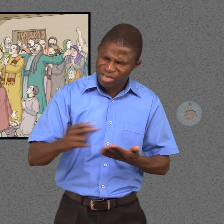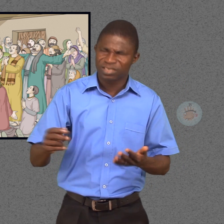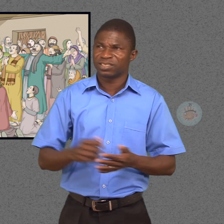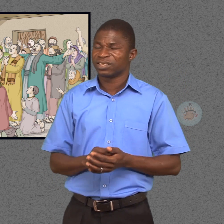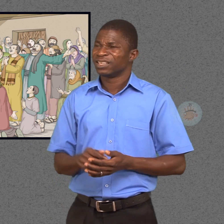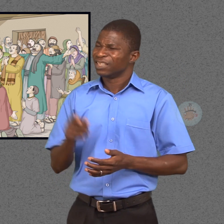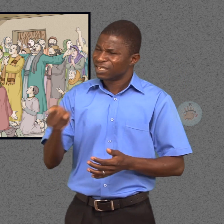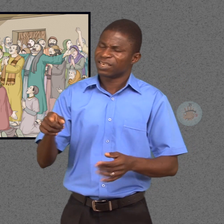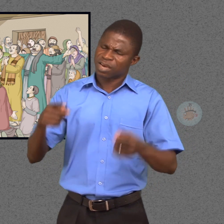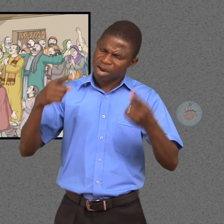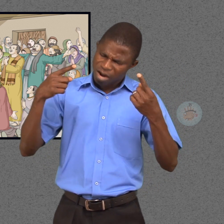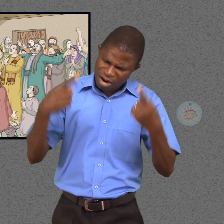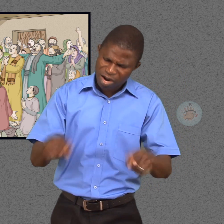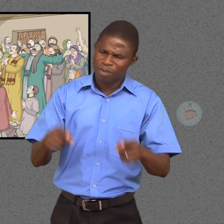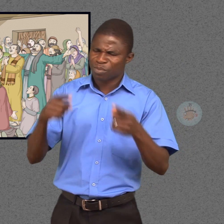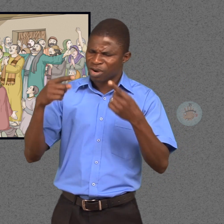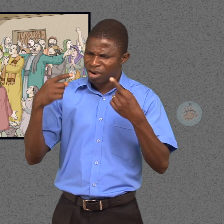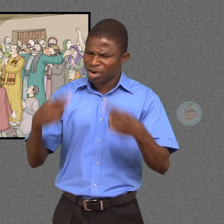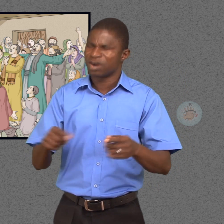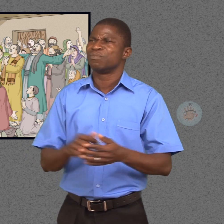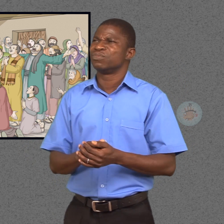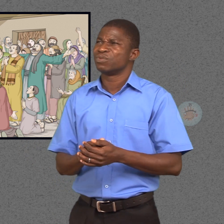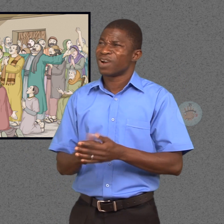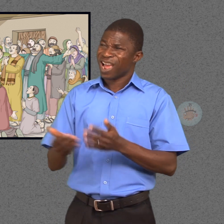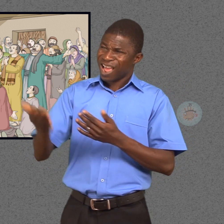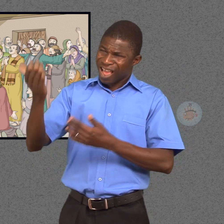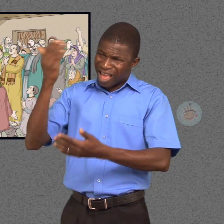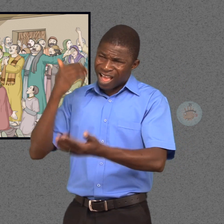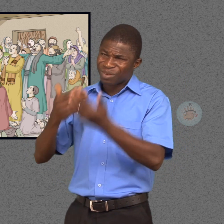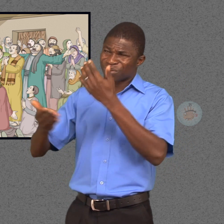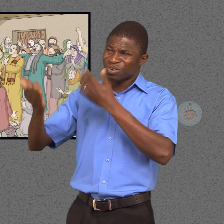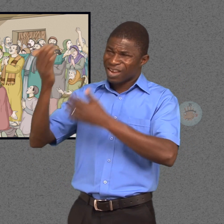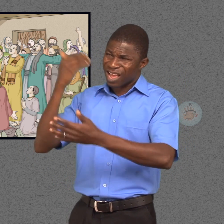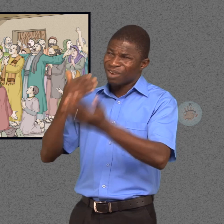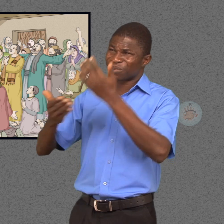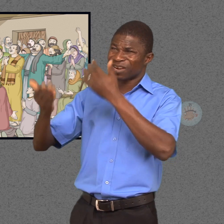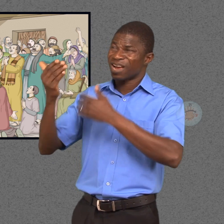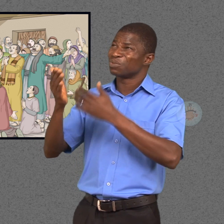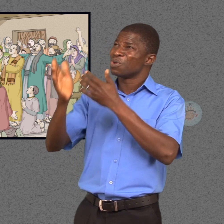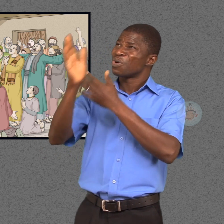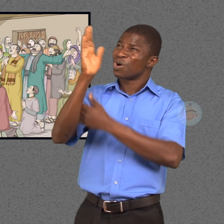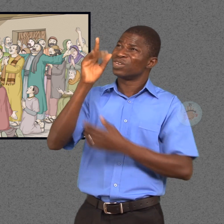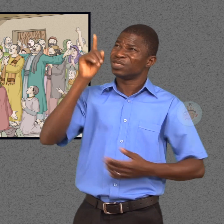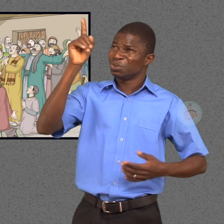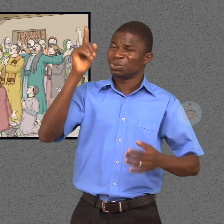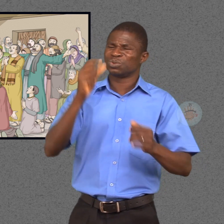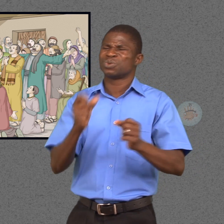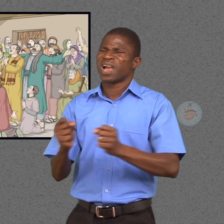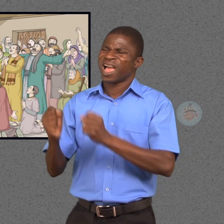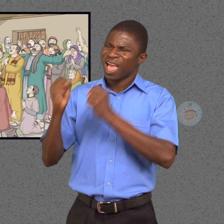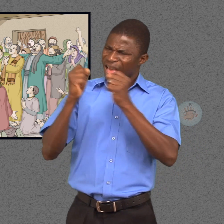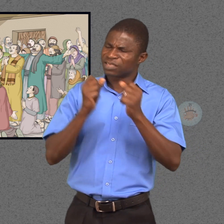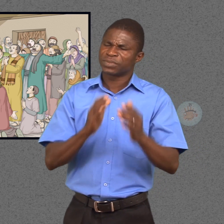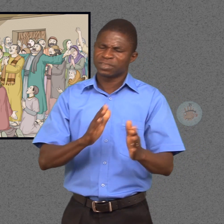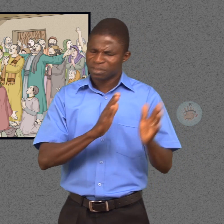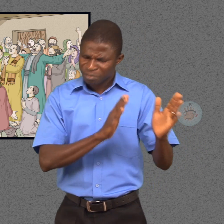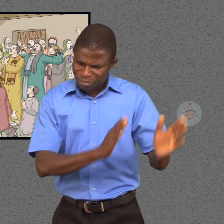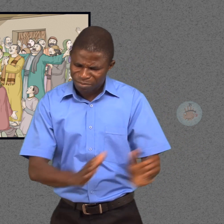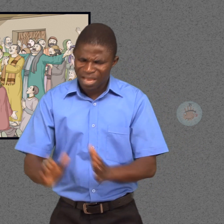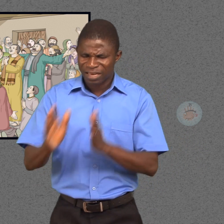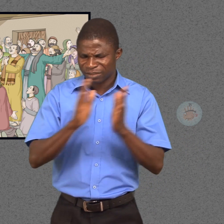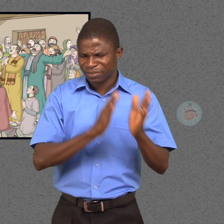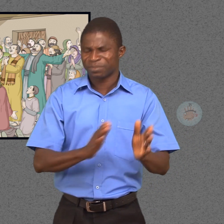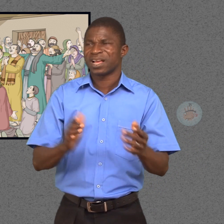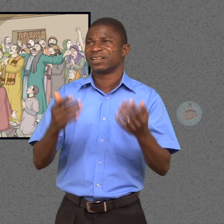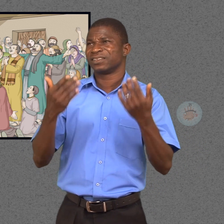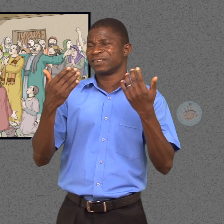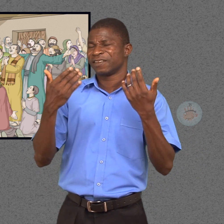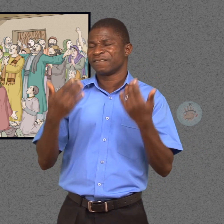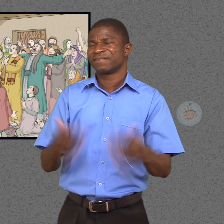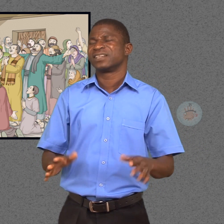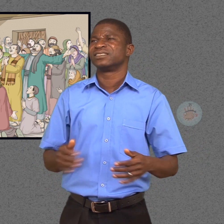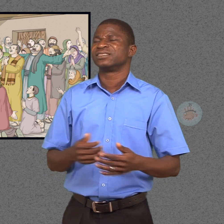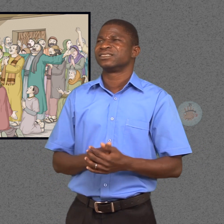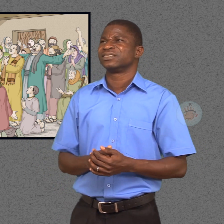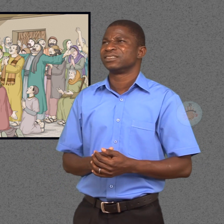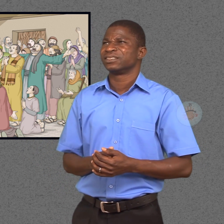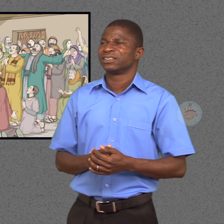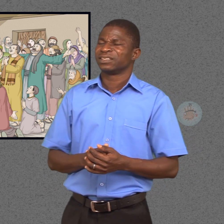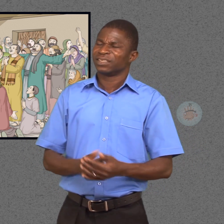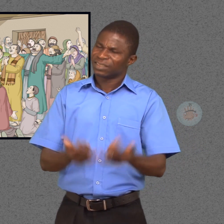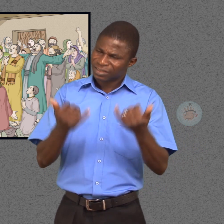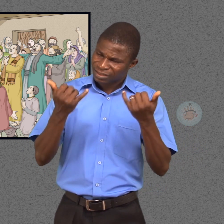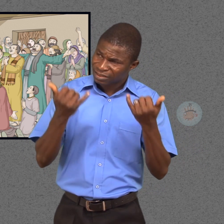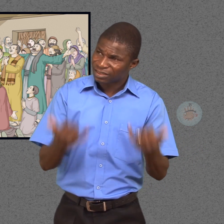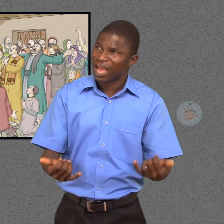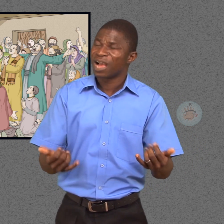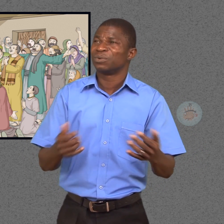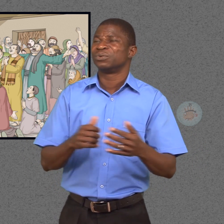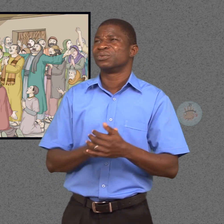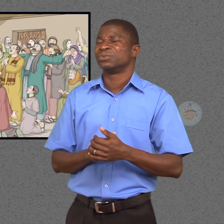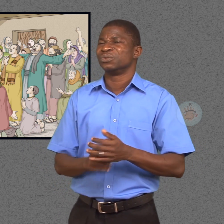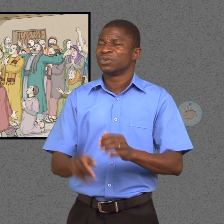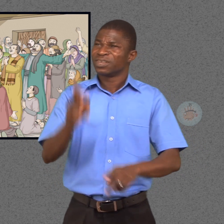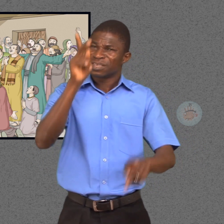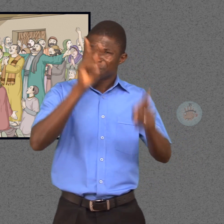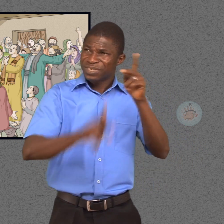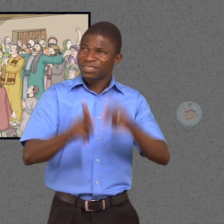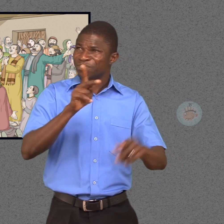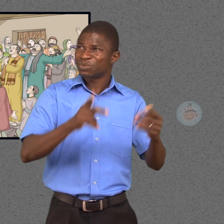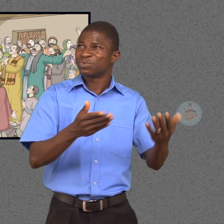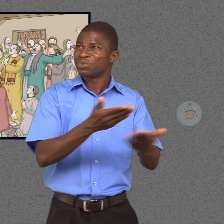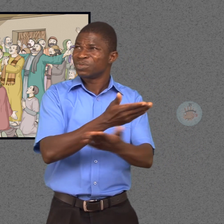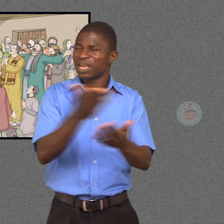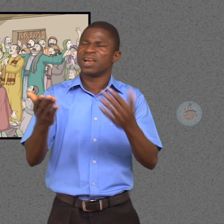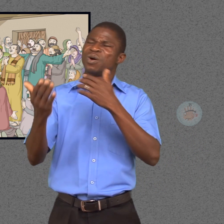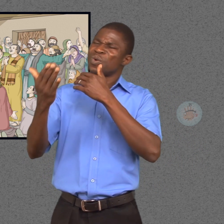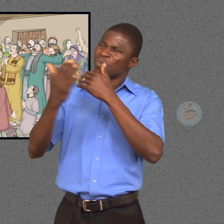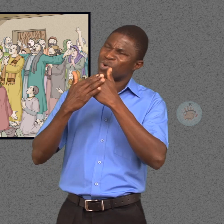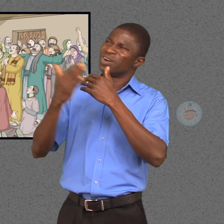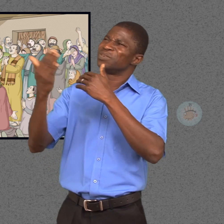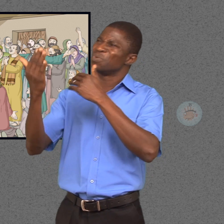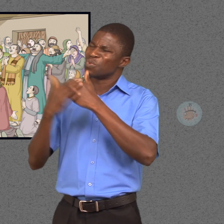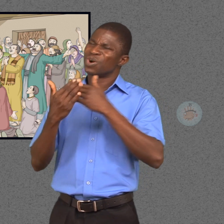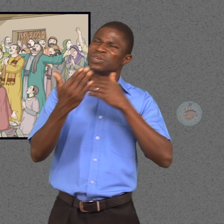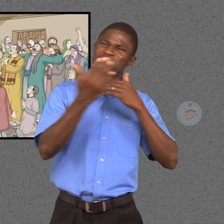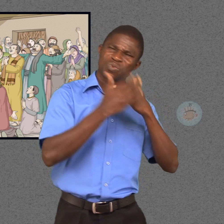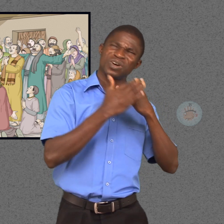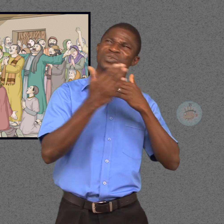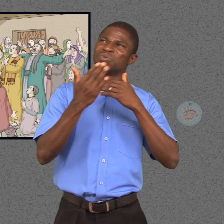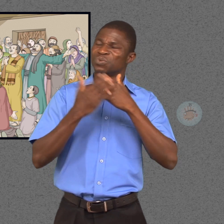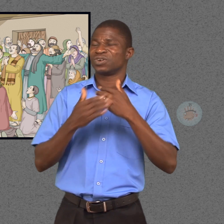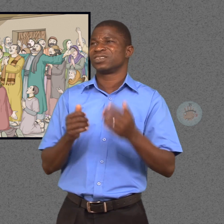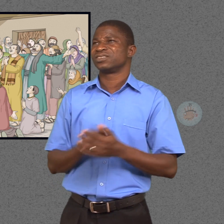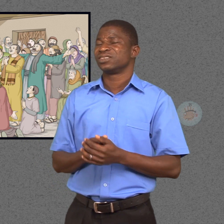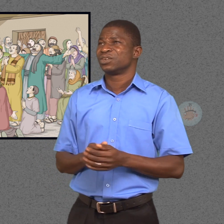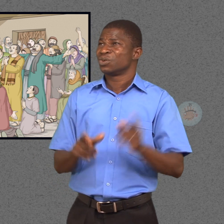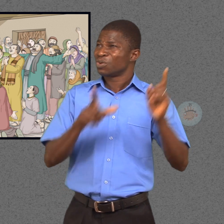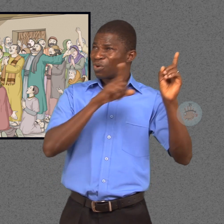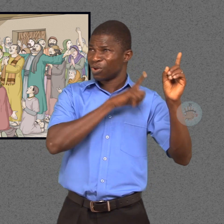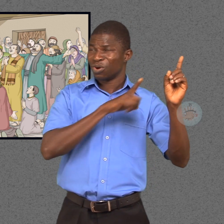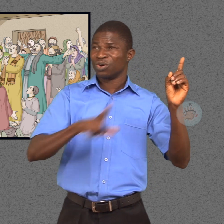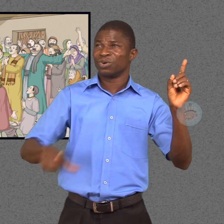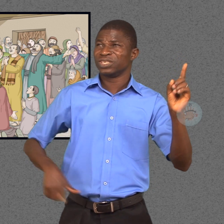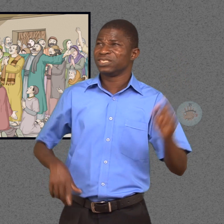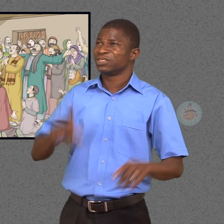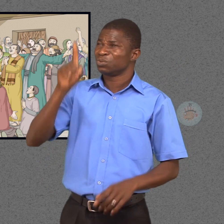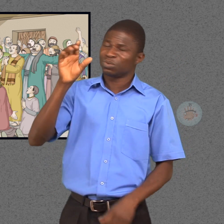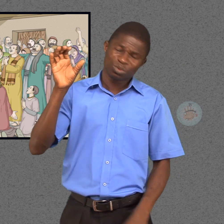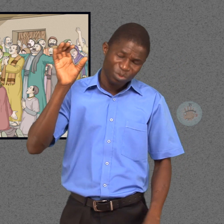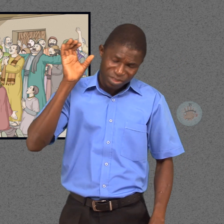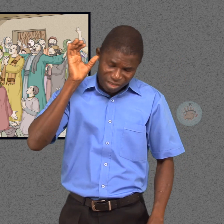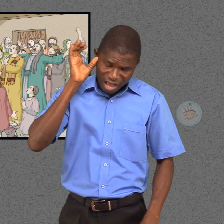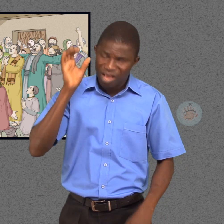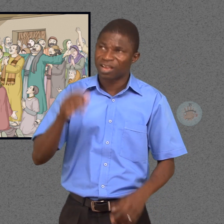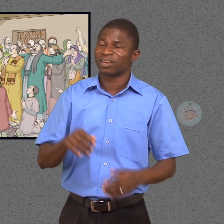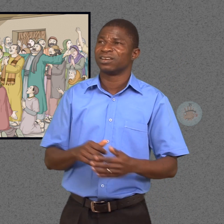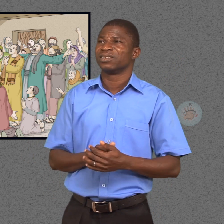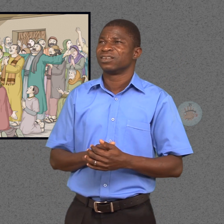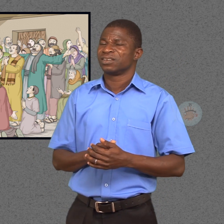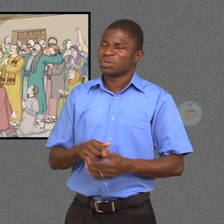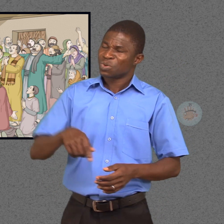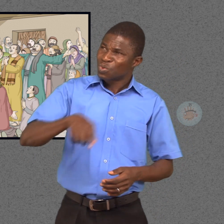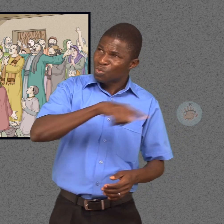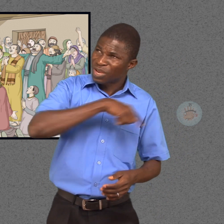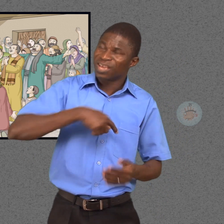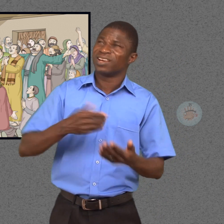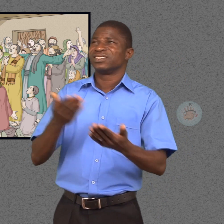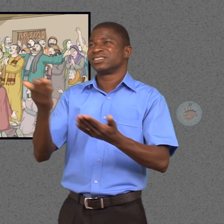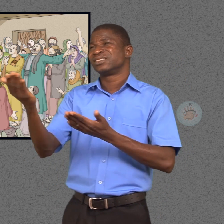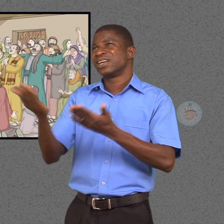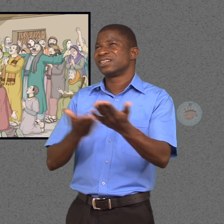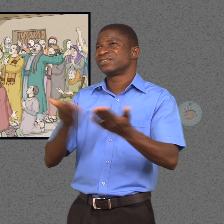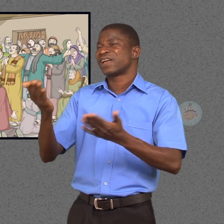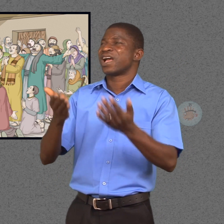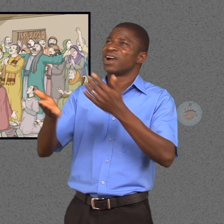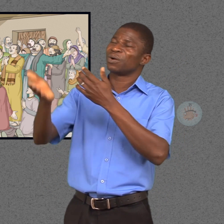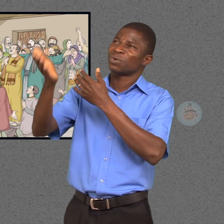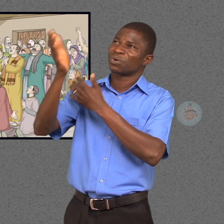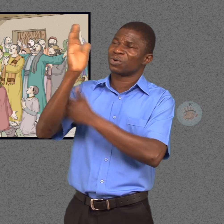They carried out what Your hand and will had decided beforehand would happen.